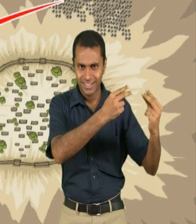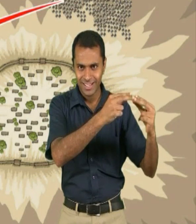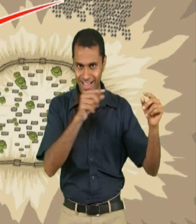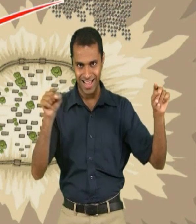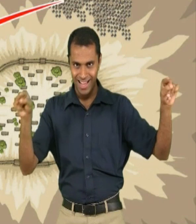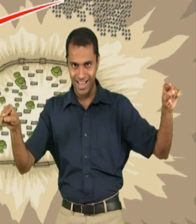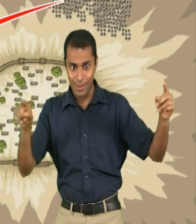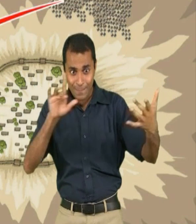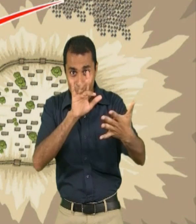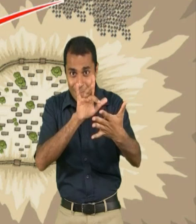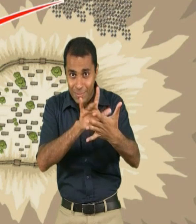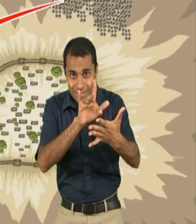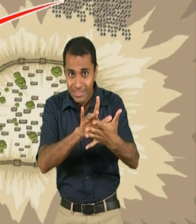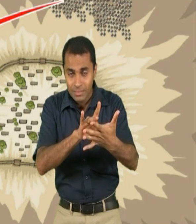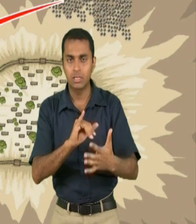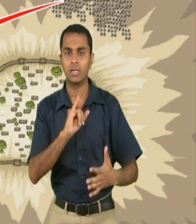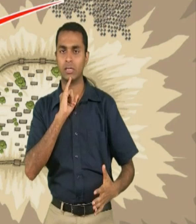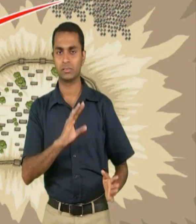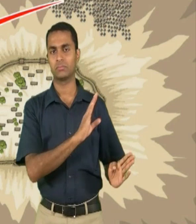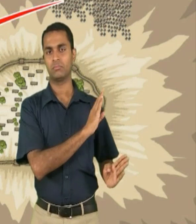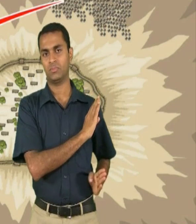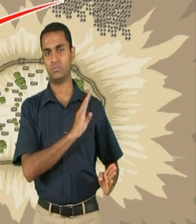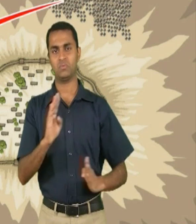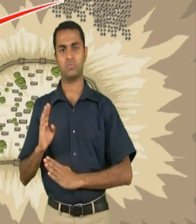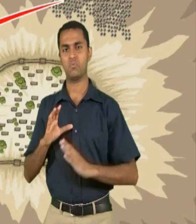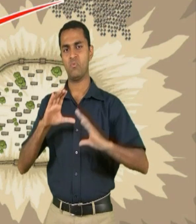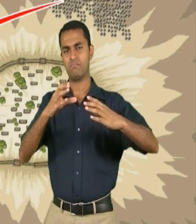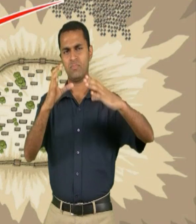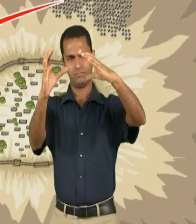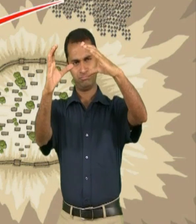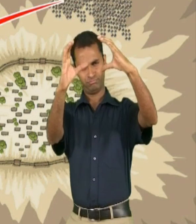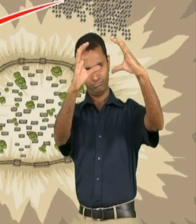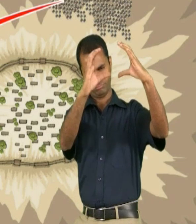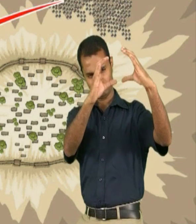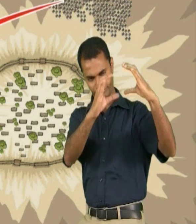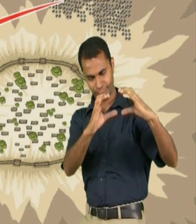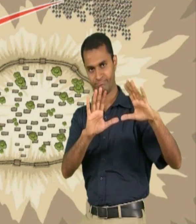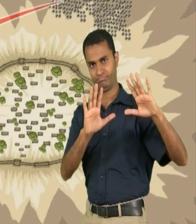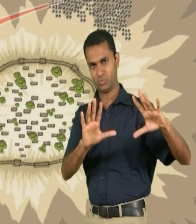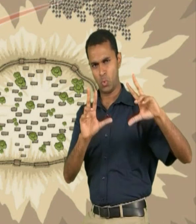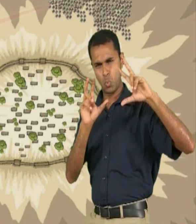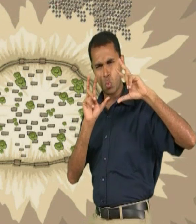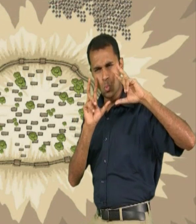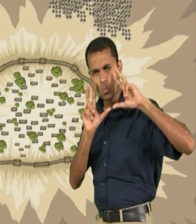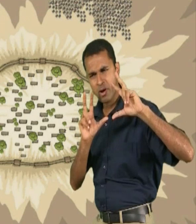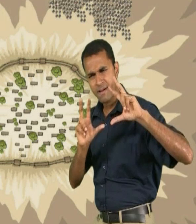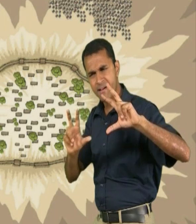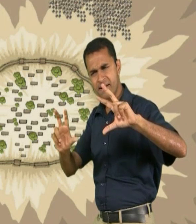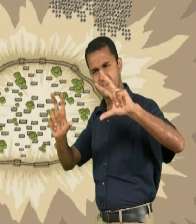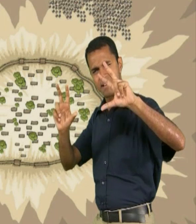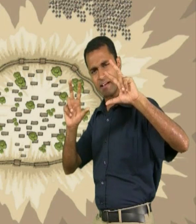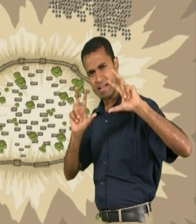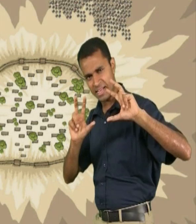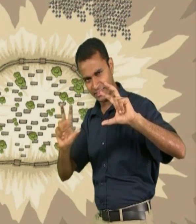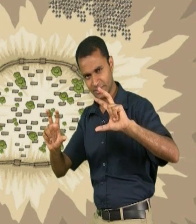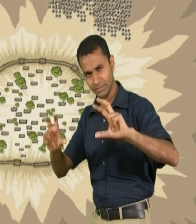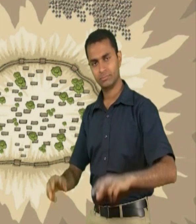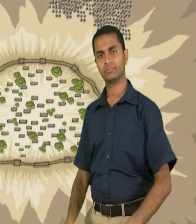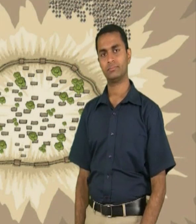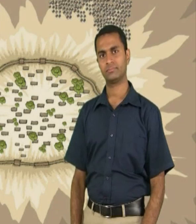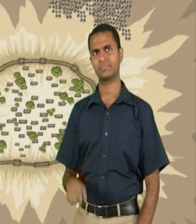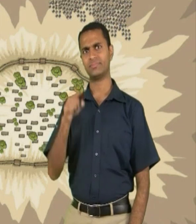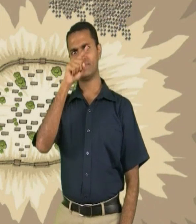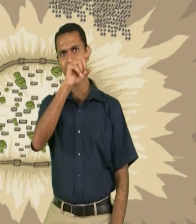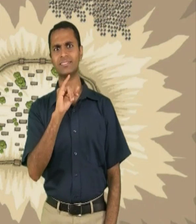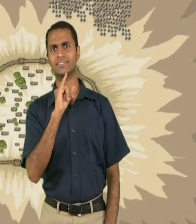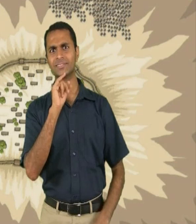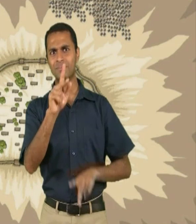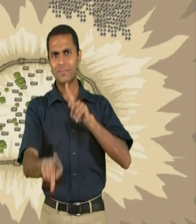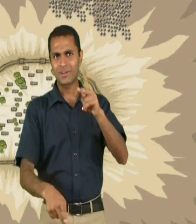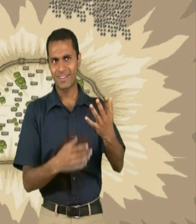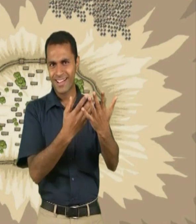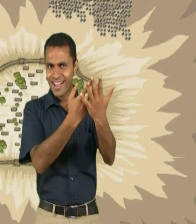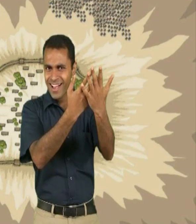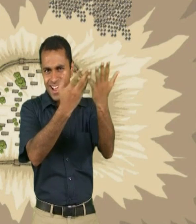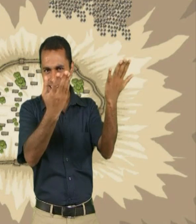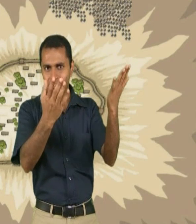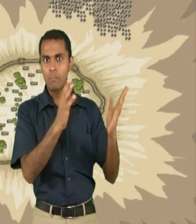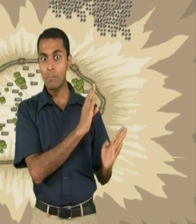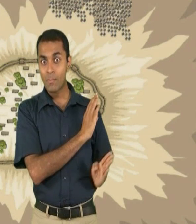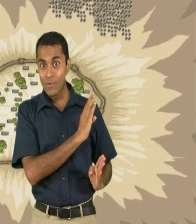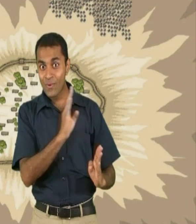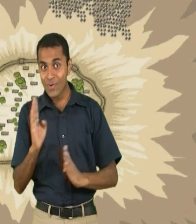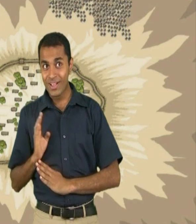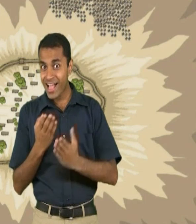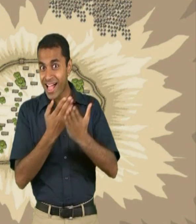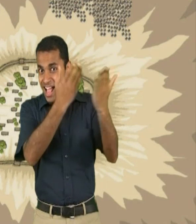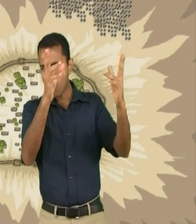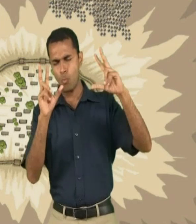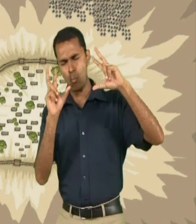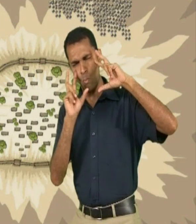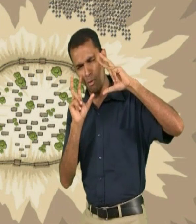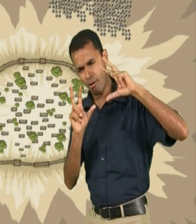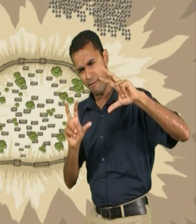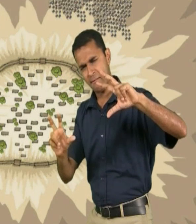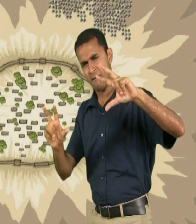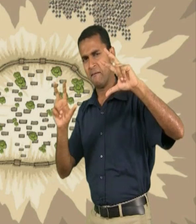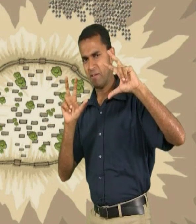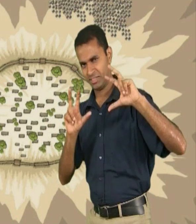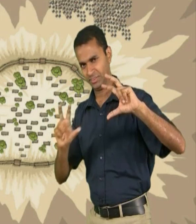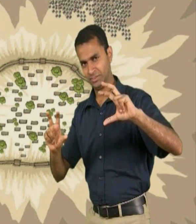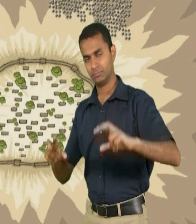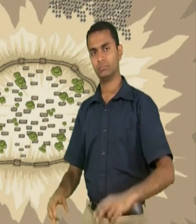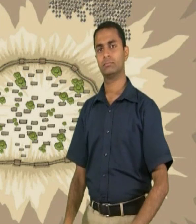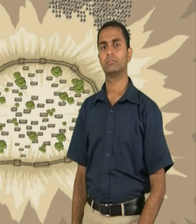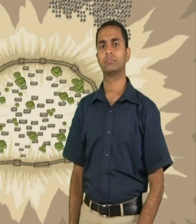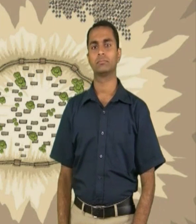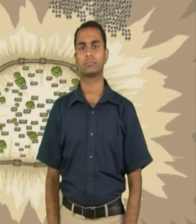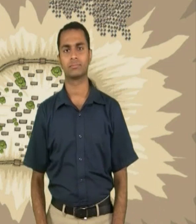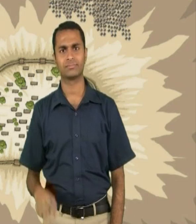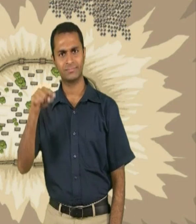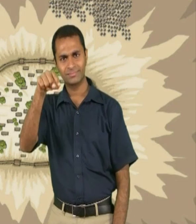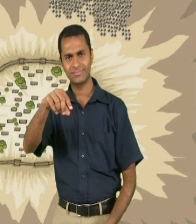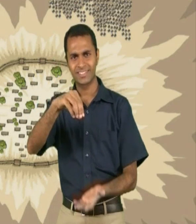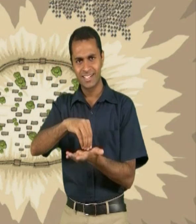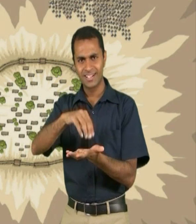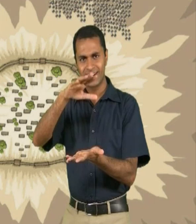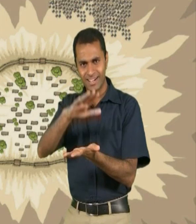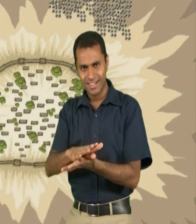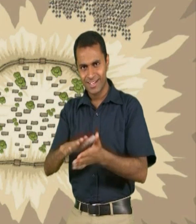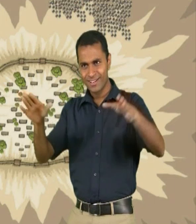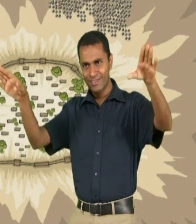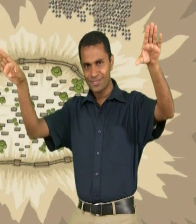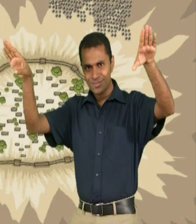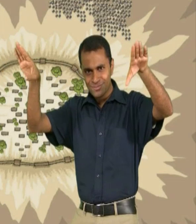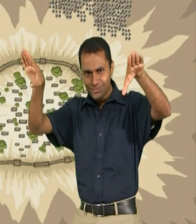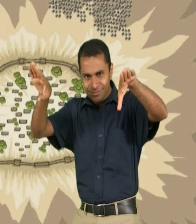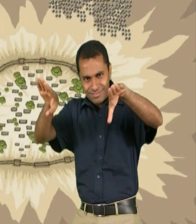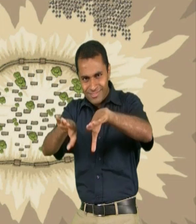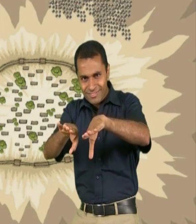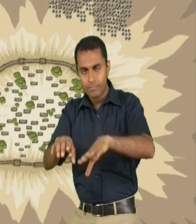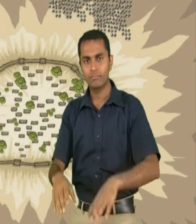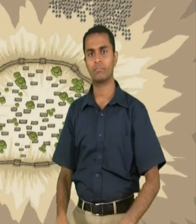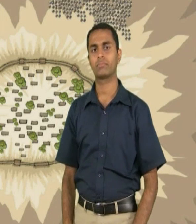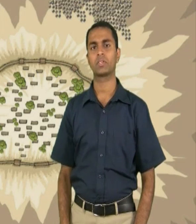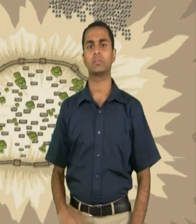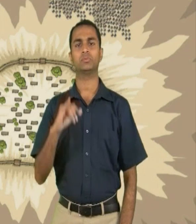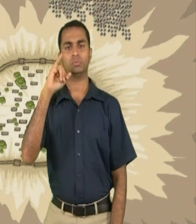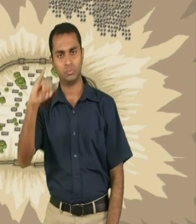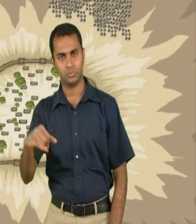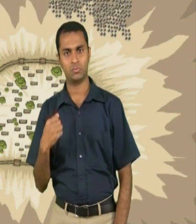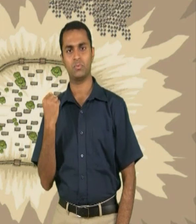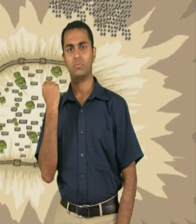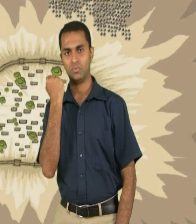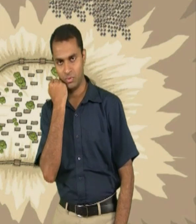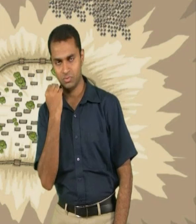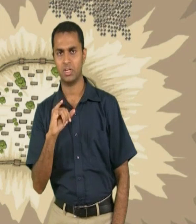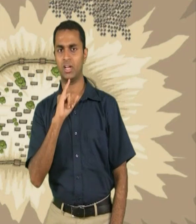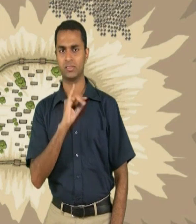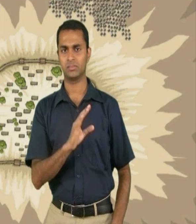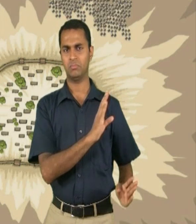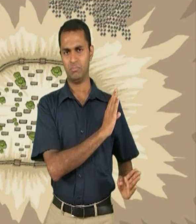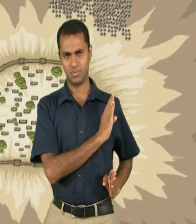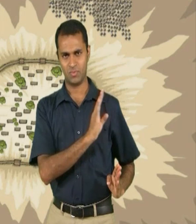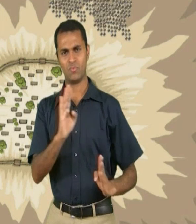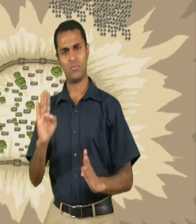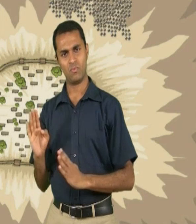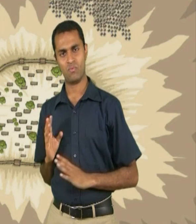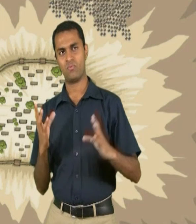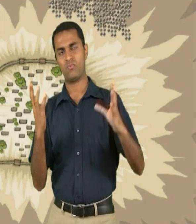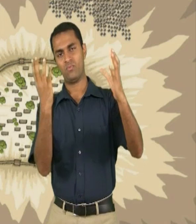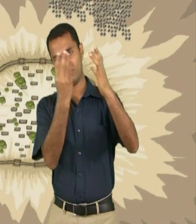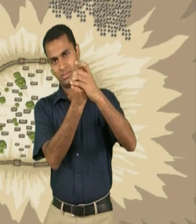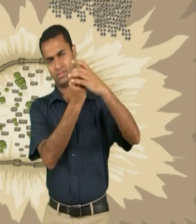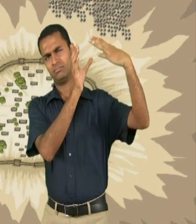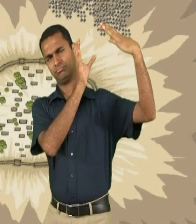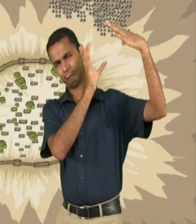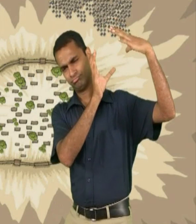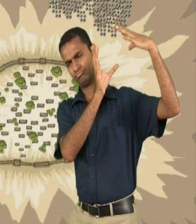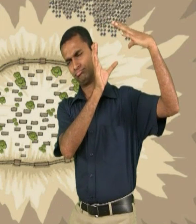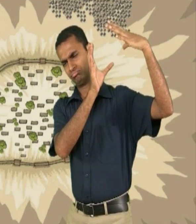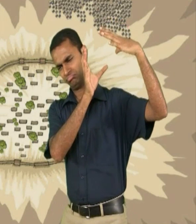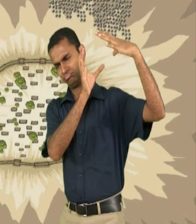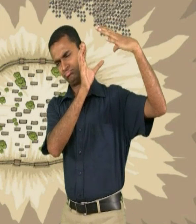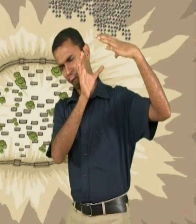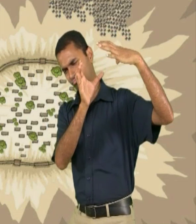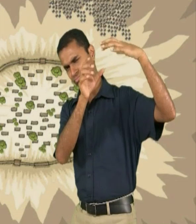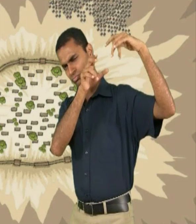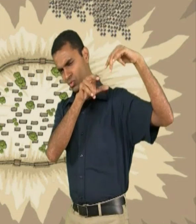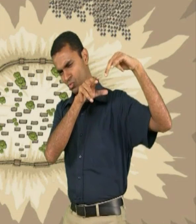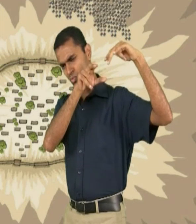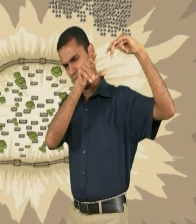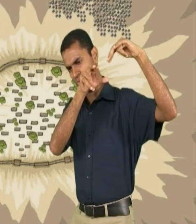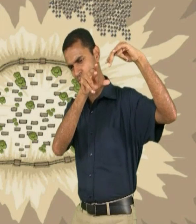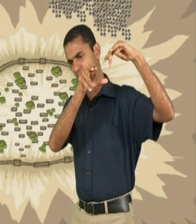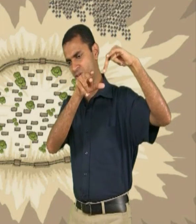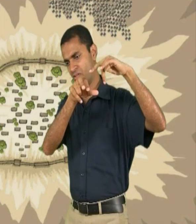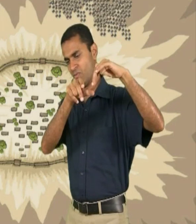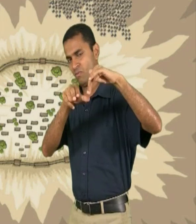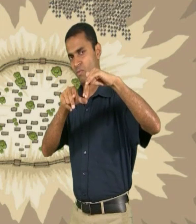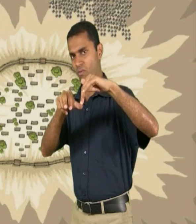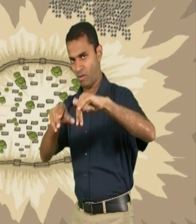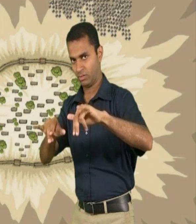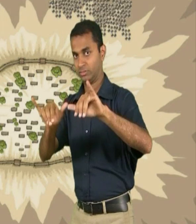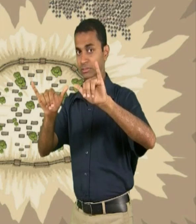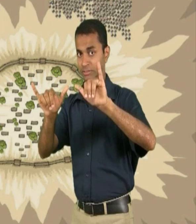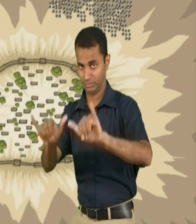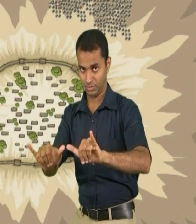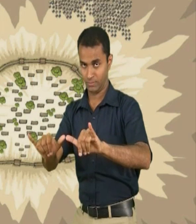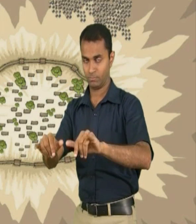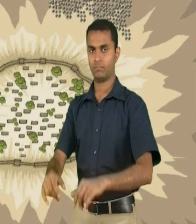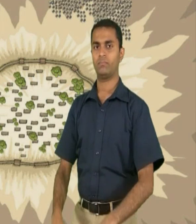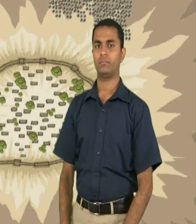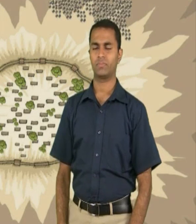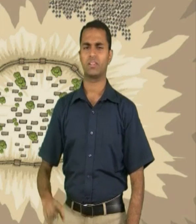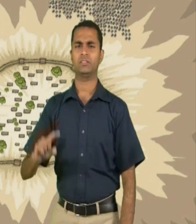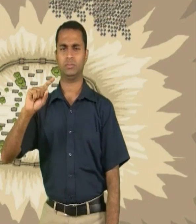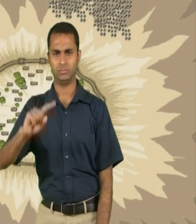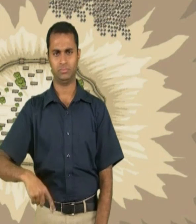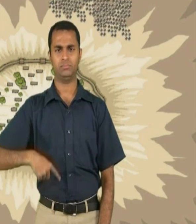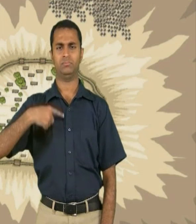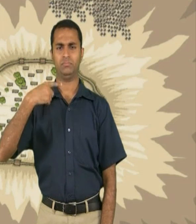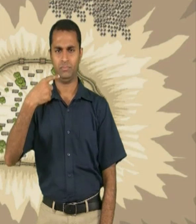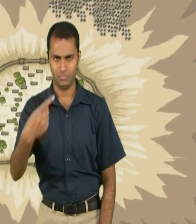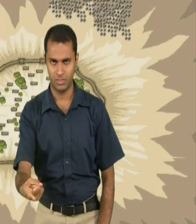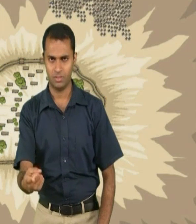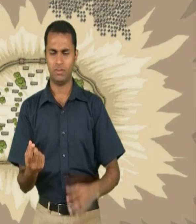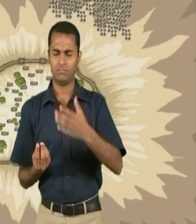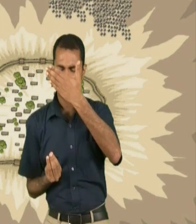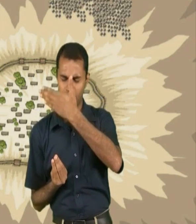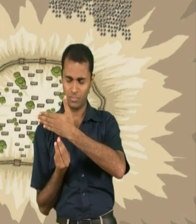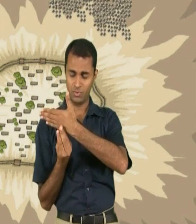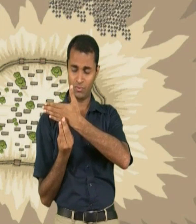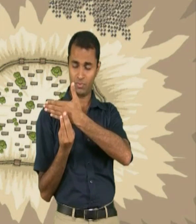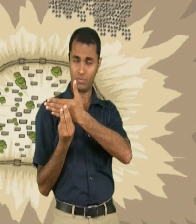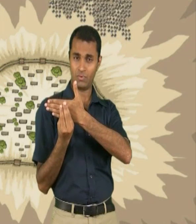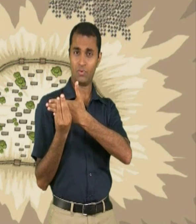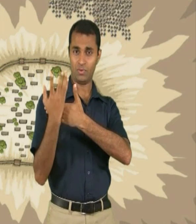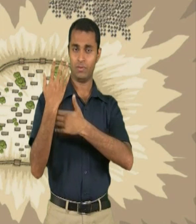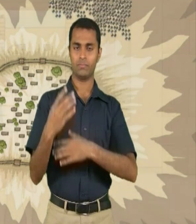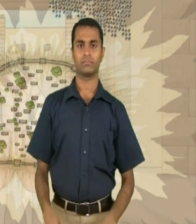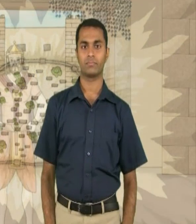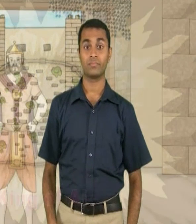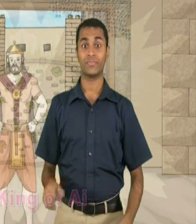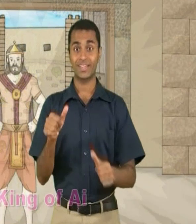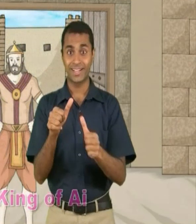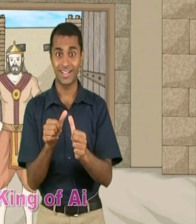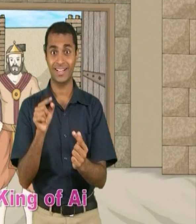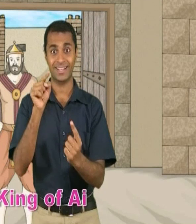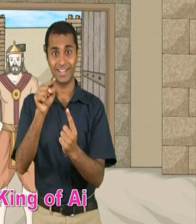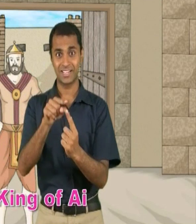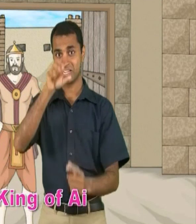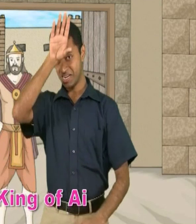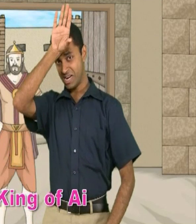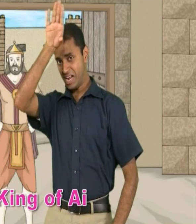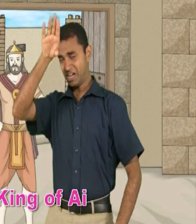So the forces were stationed with the main camp to the north of the city and the rear guard to the west of the city. And that night Joshua went into the valley.